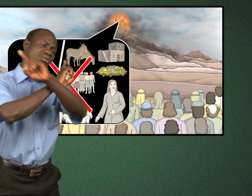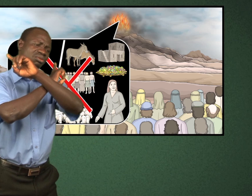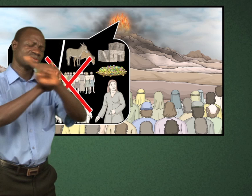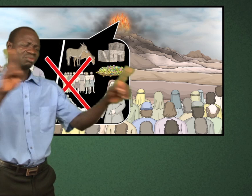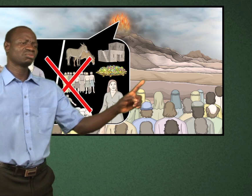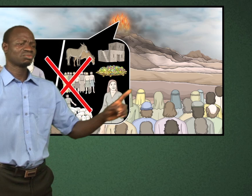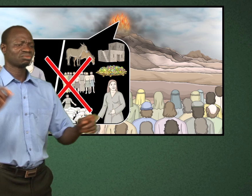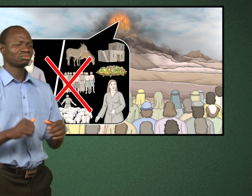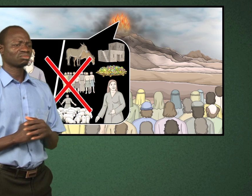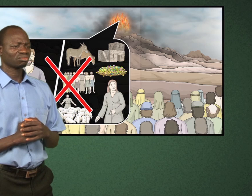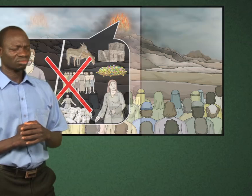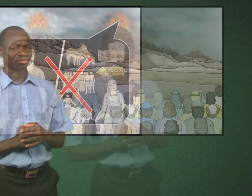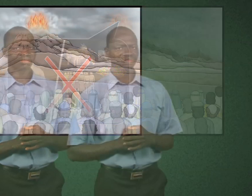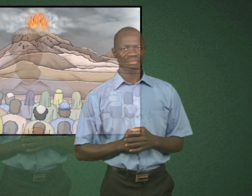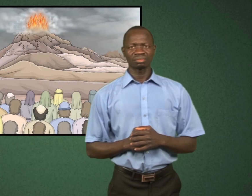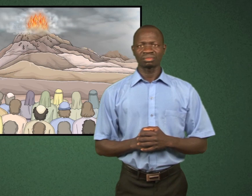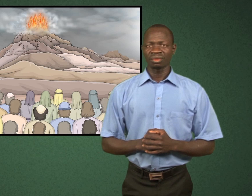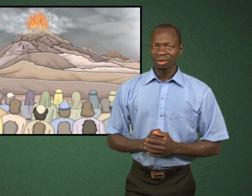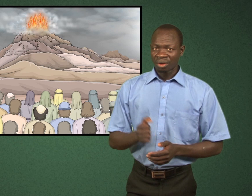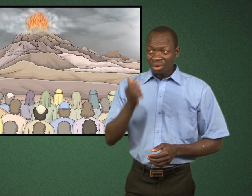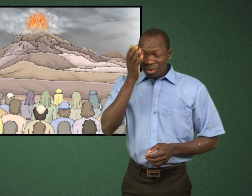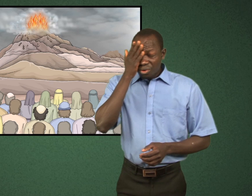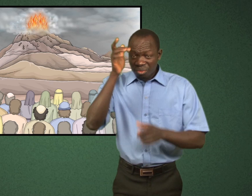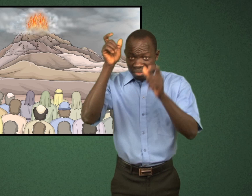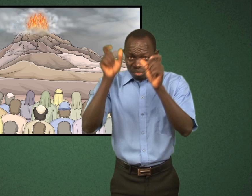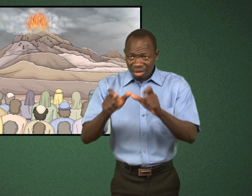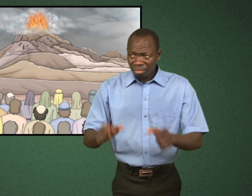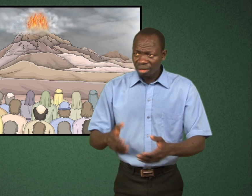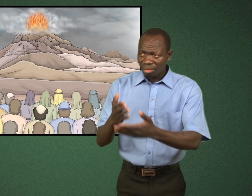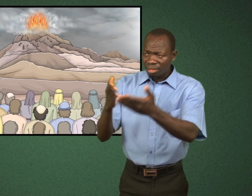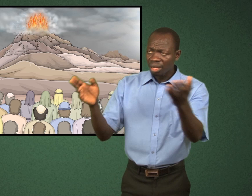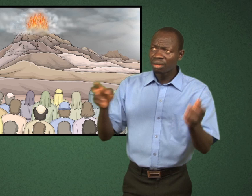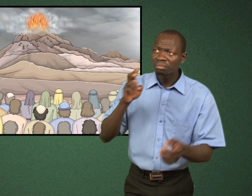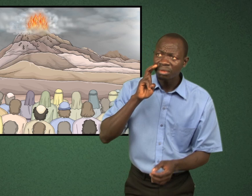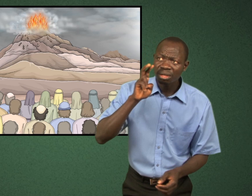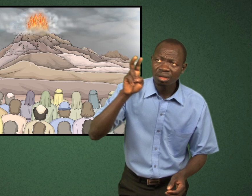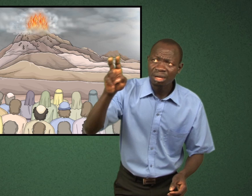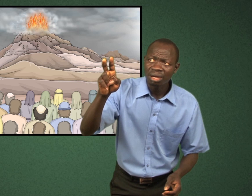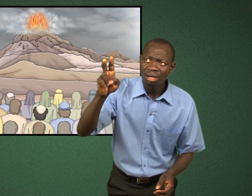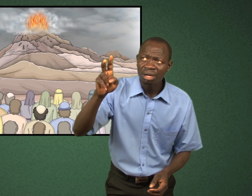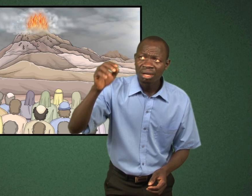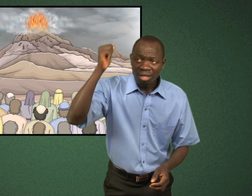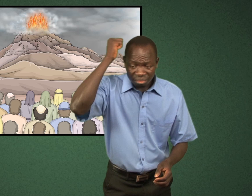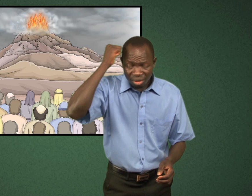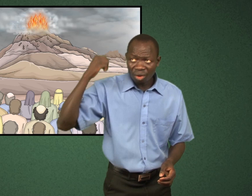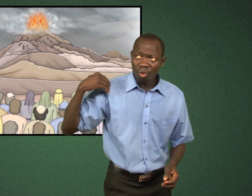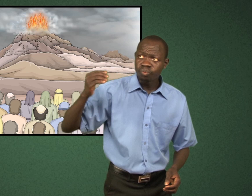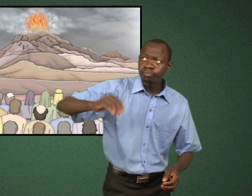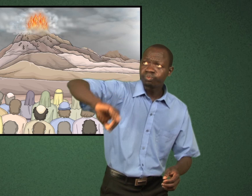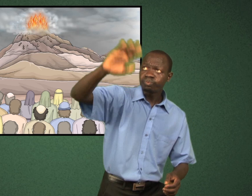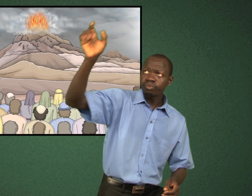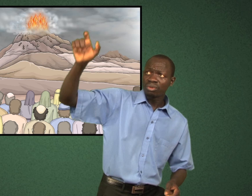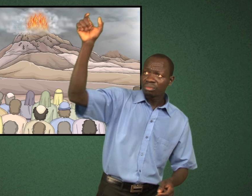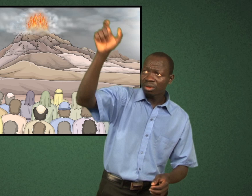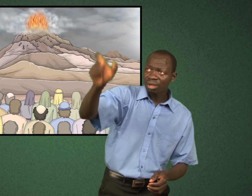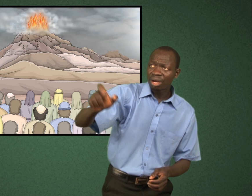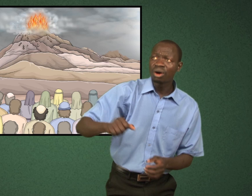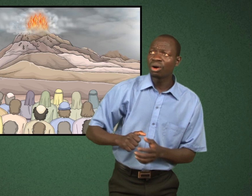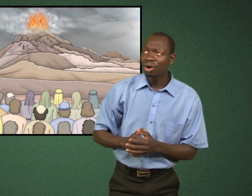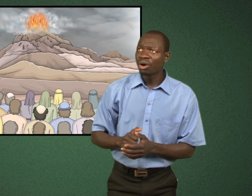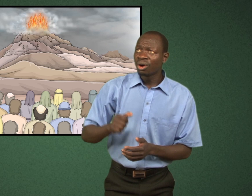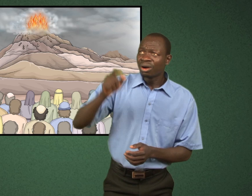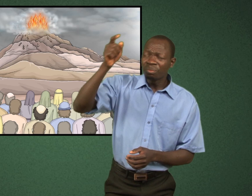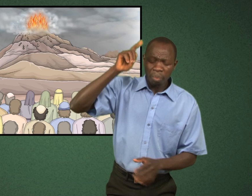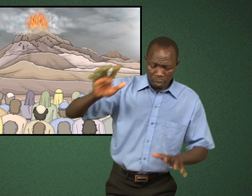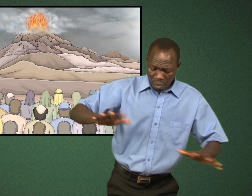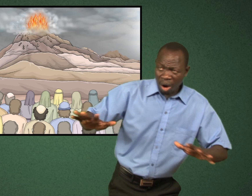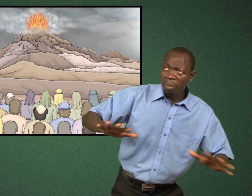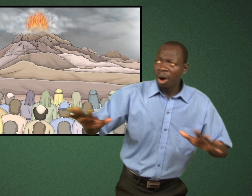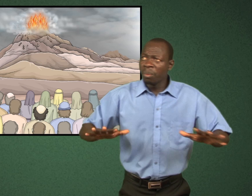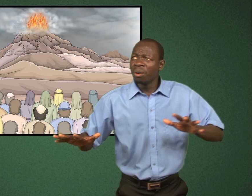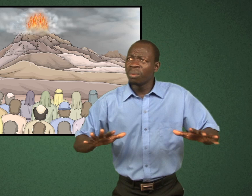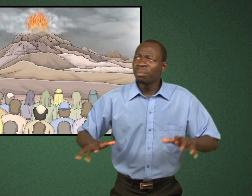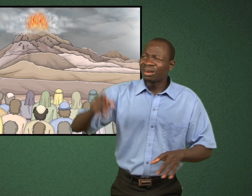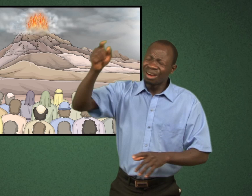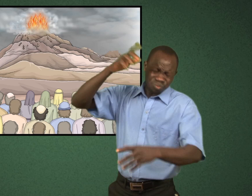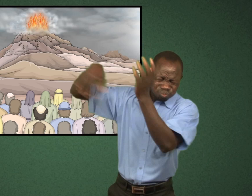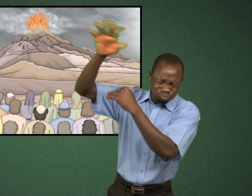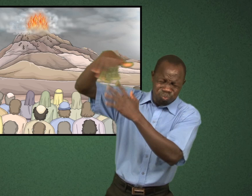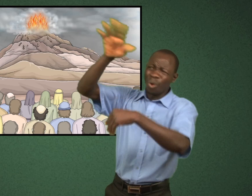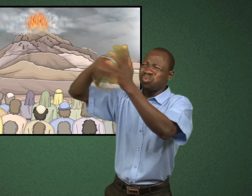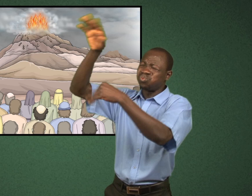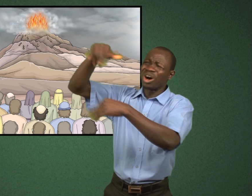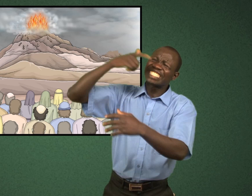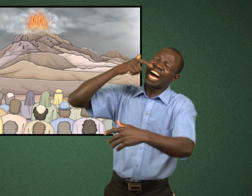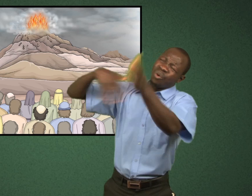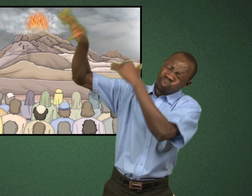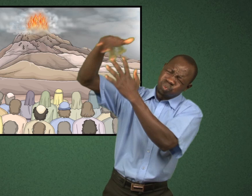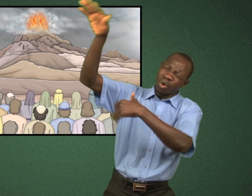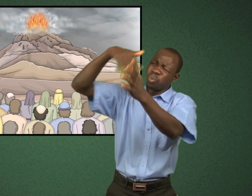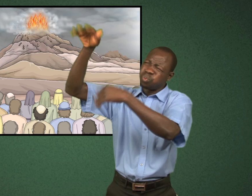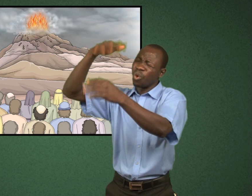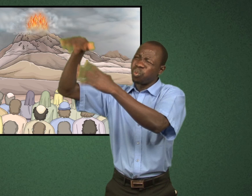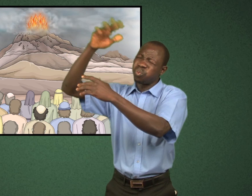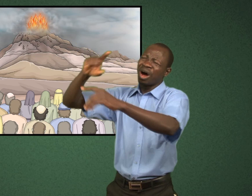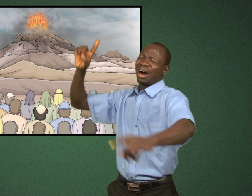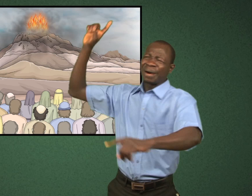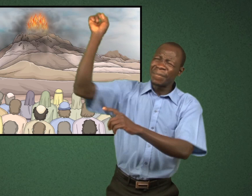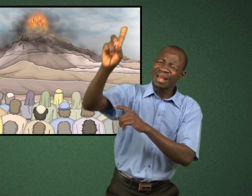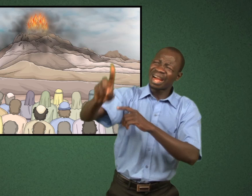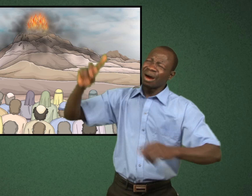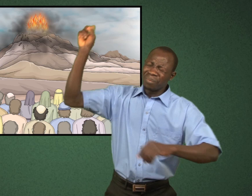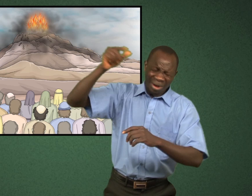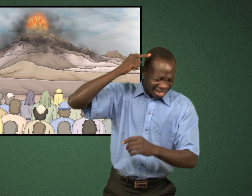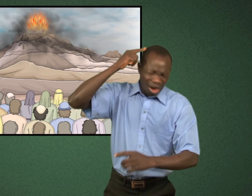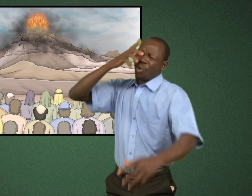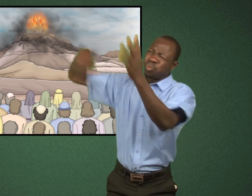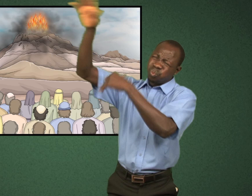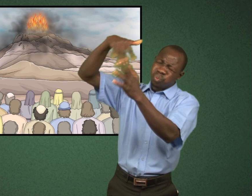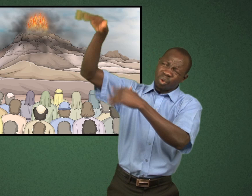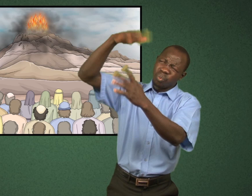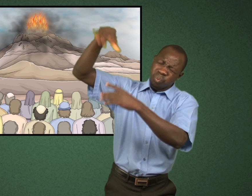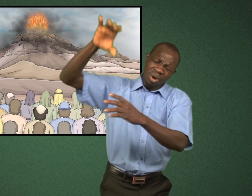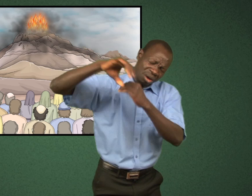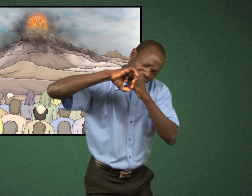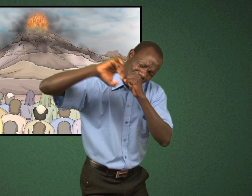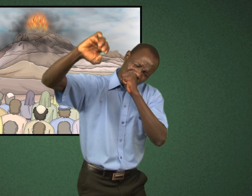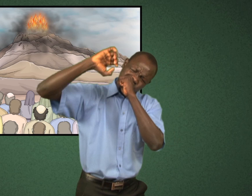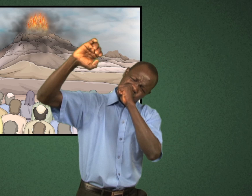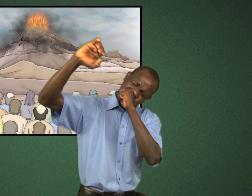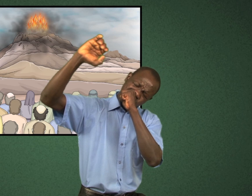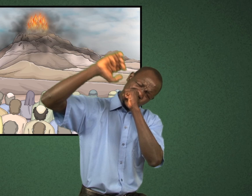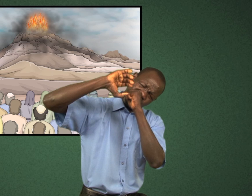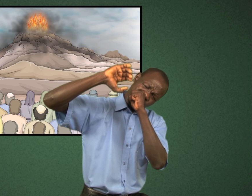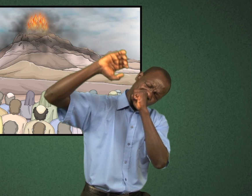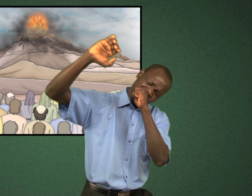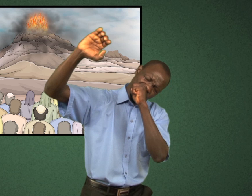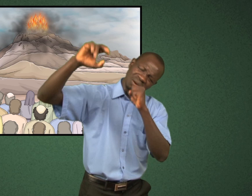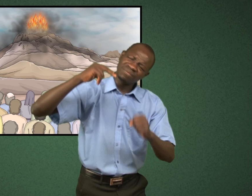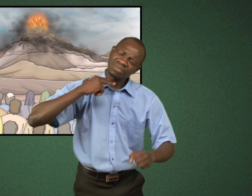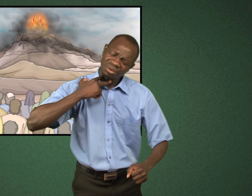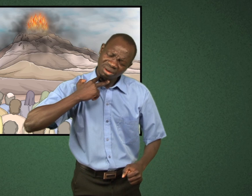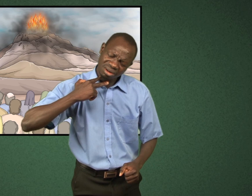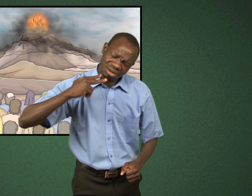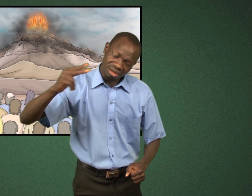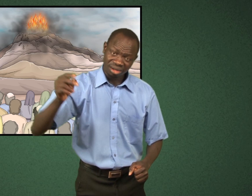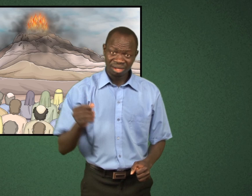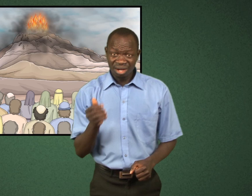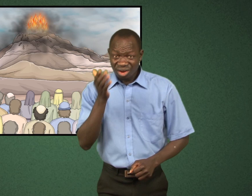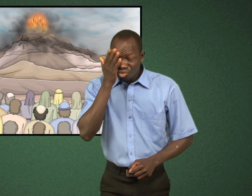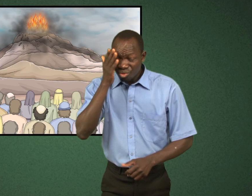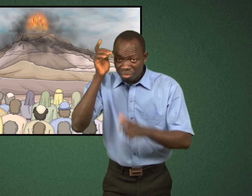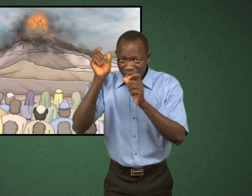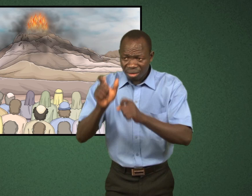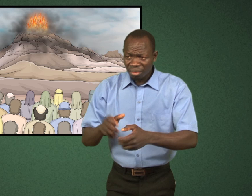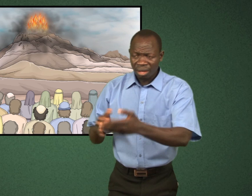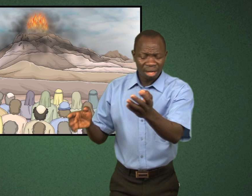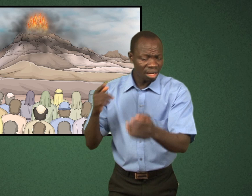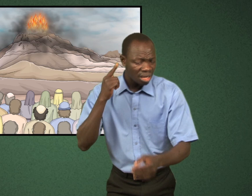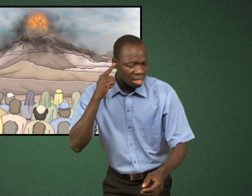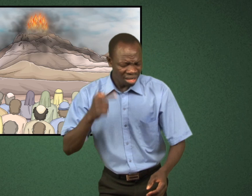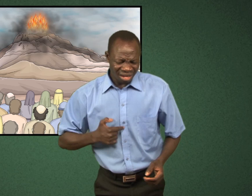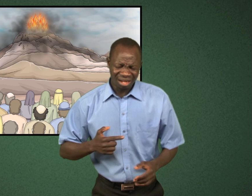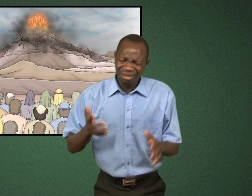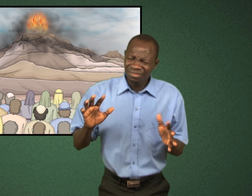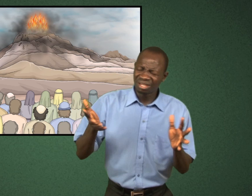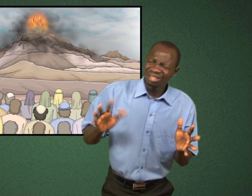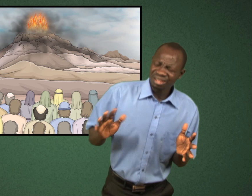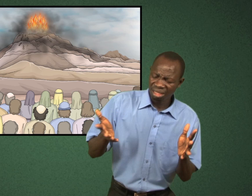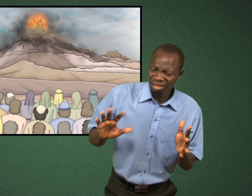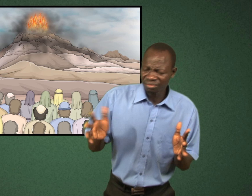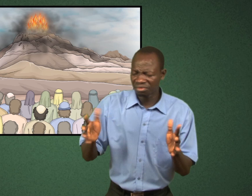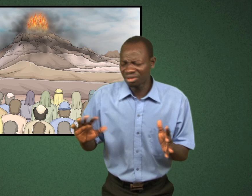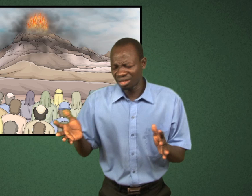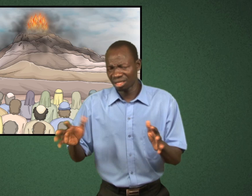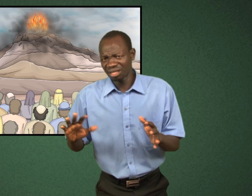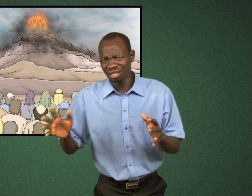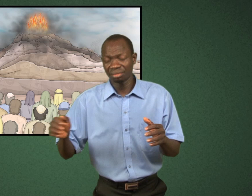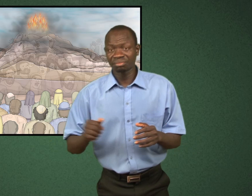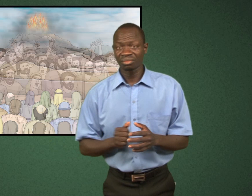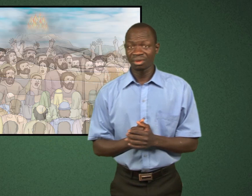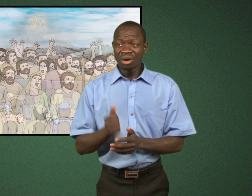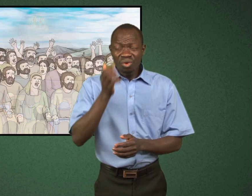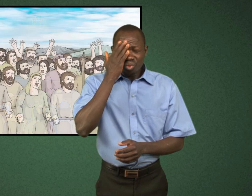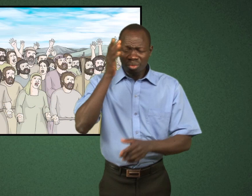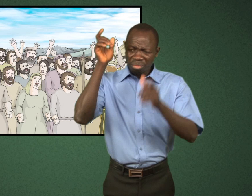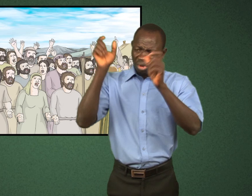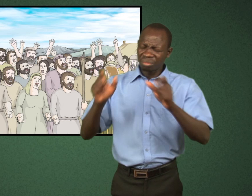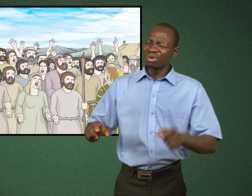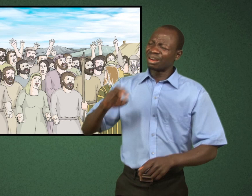When all the people witnessed the thunder and lightning, the sounding of the ram’s horn, and the mountain enveloped in smoke, they trembled and stood at a distance.